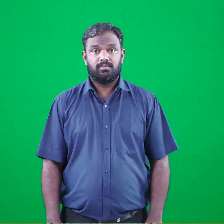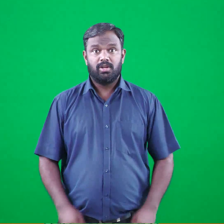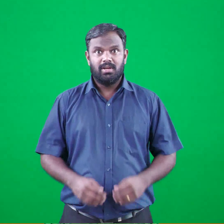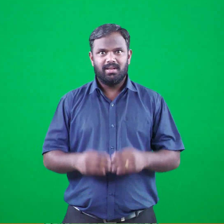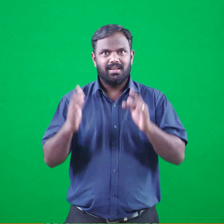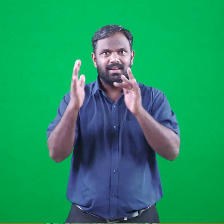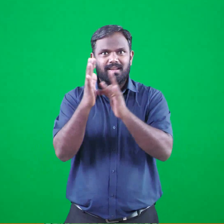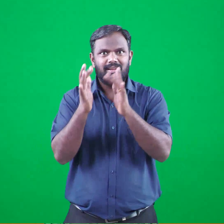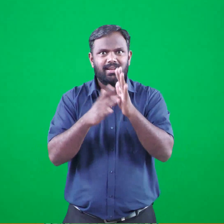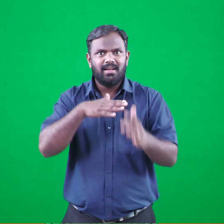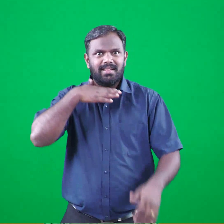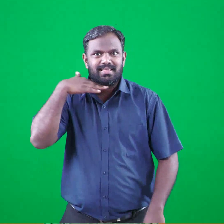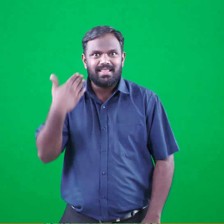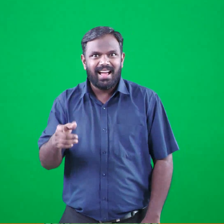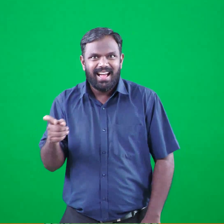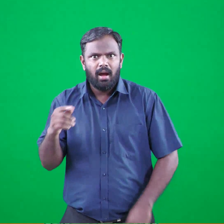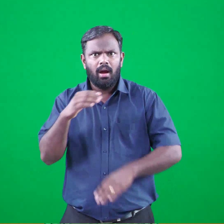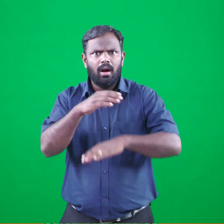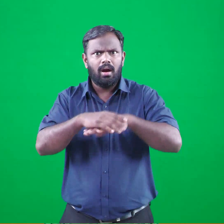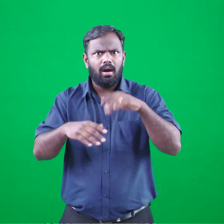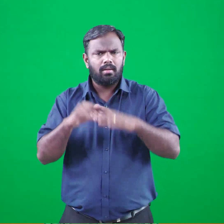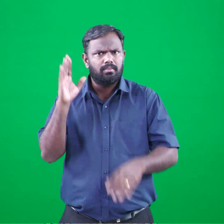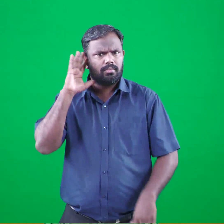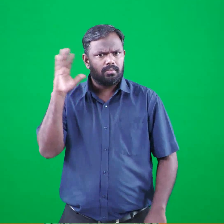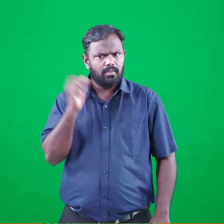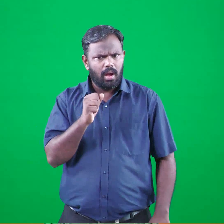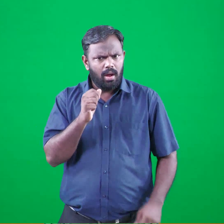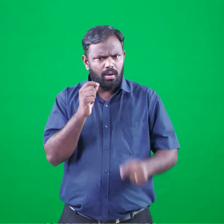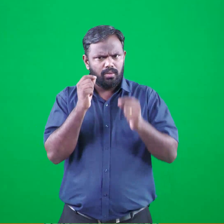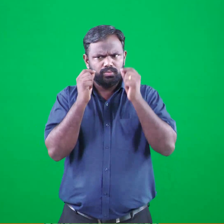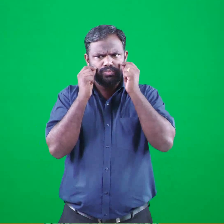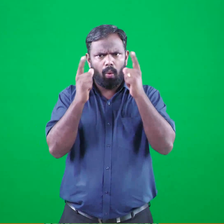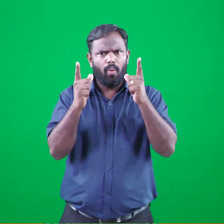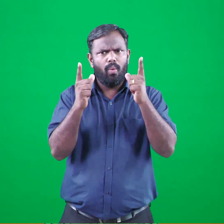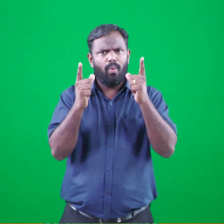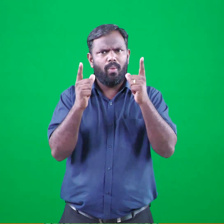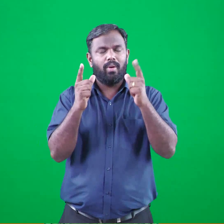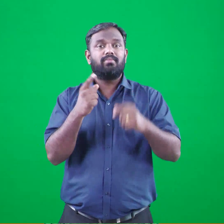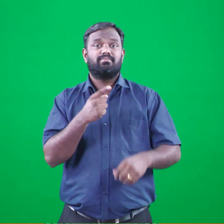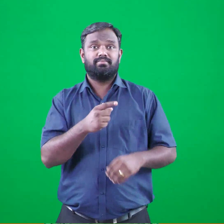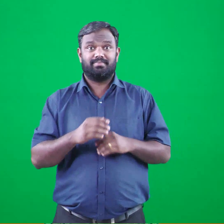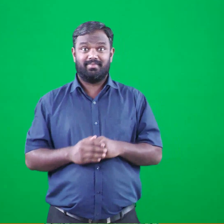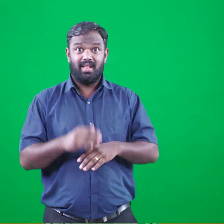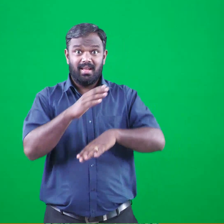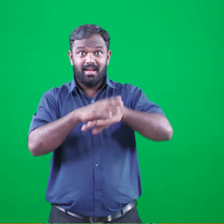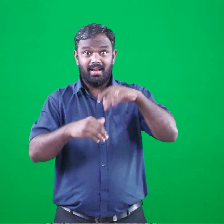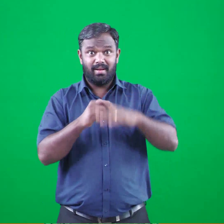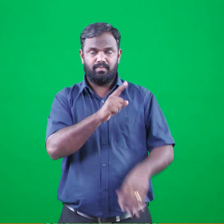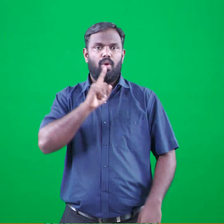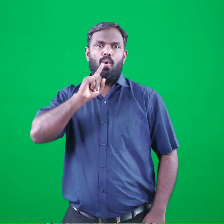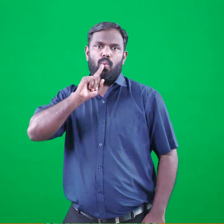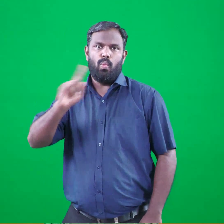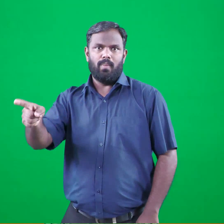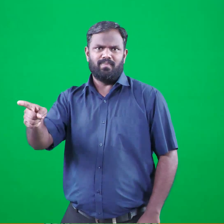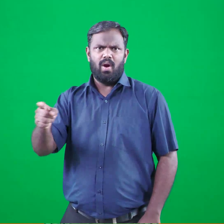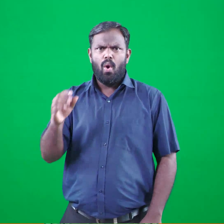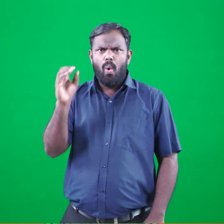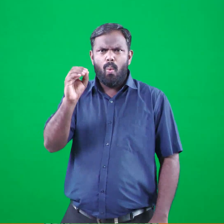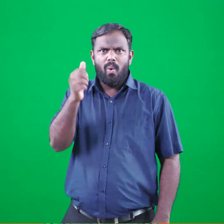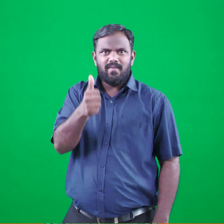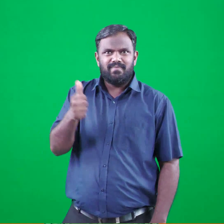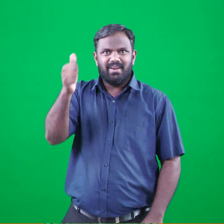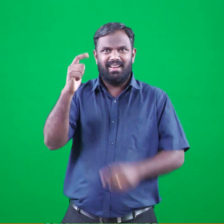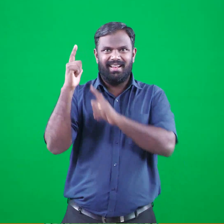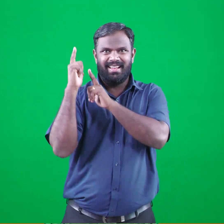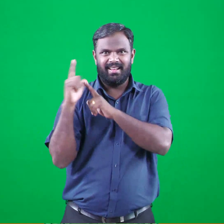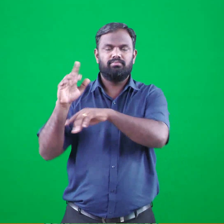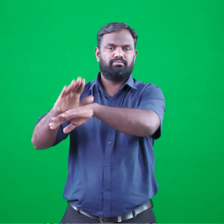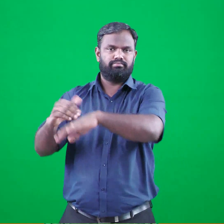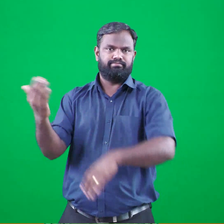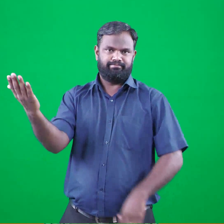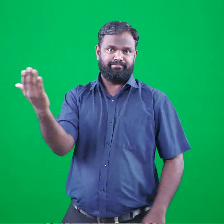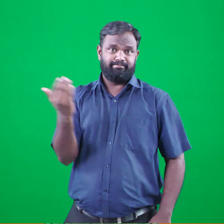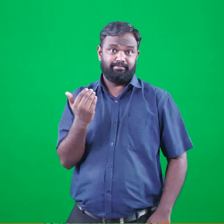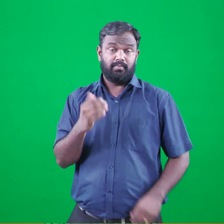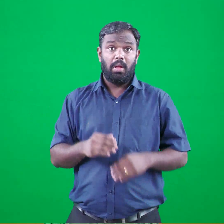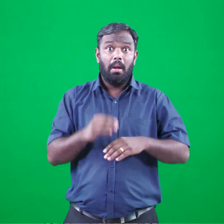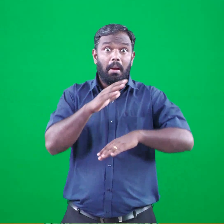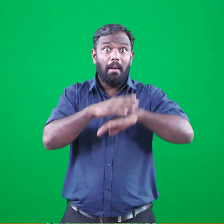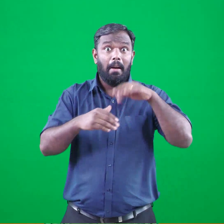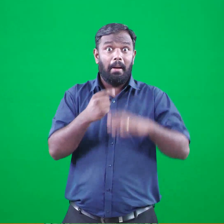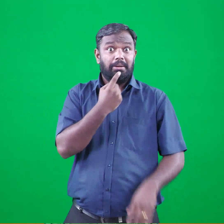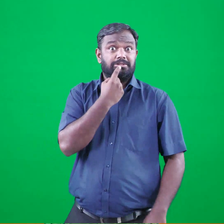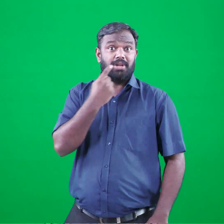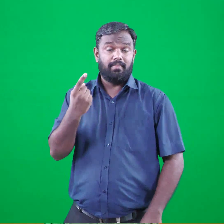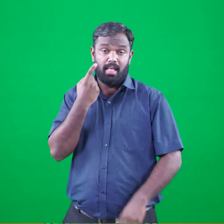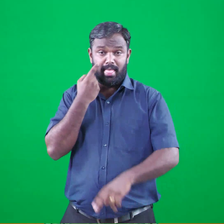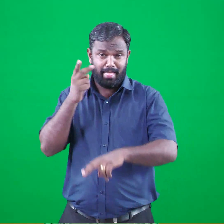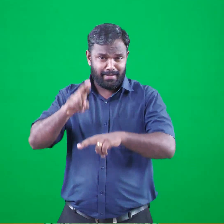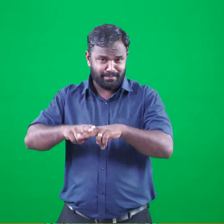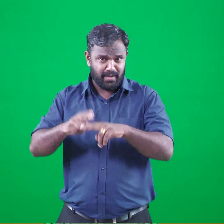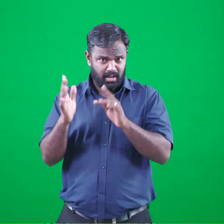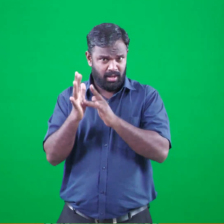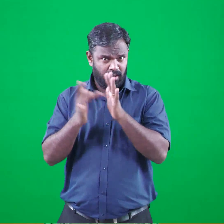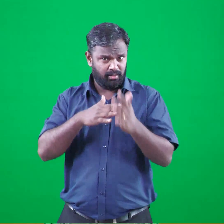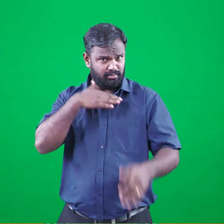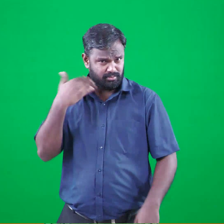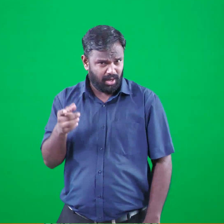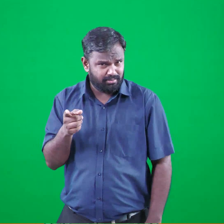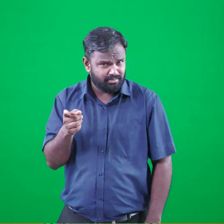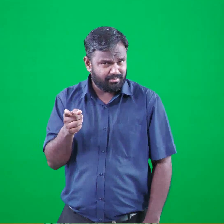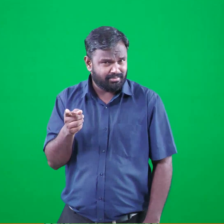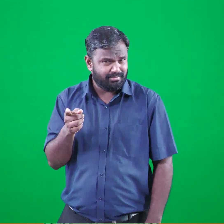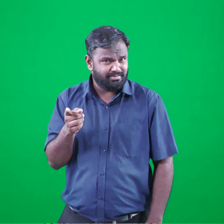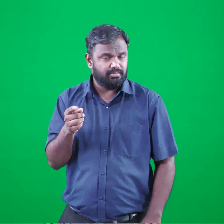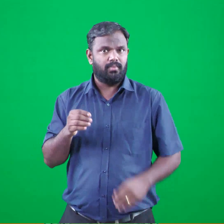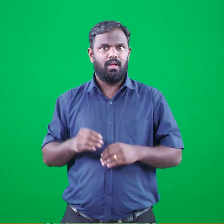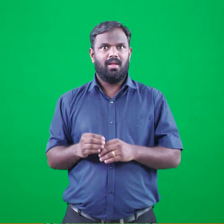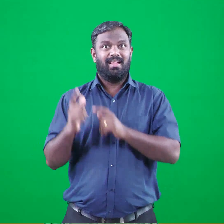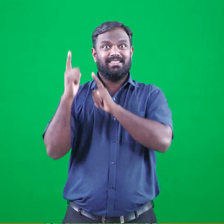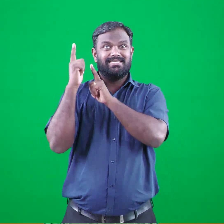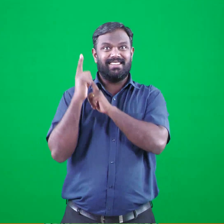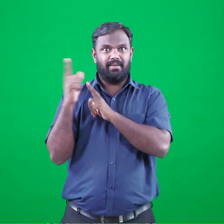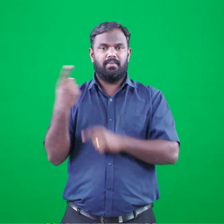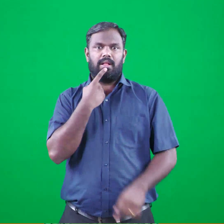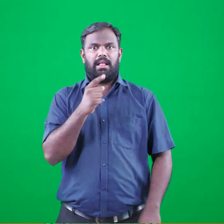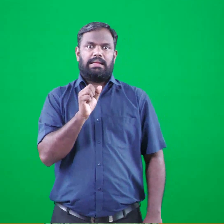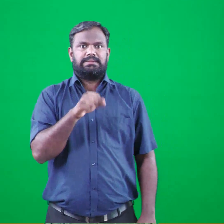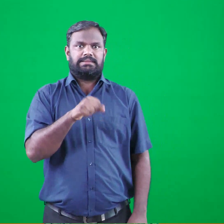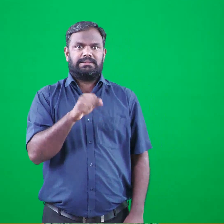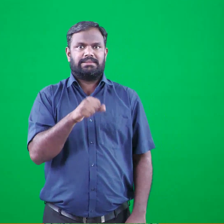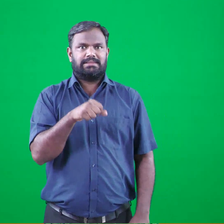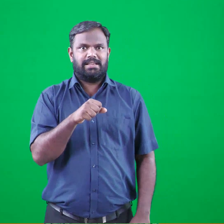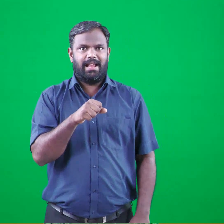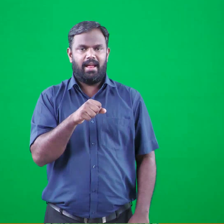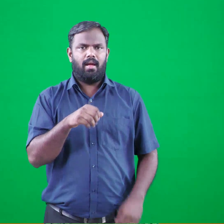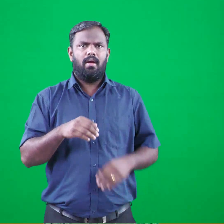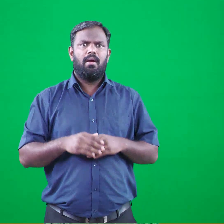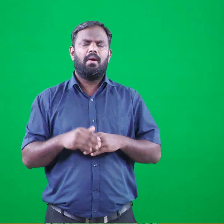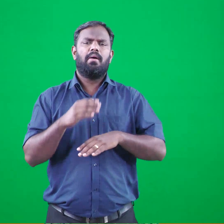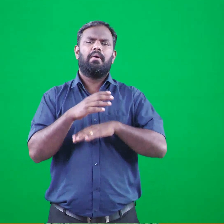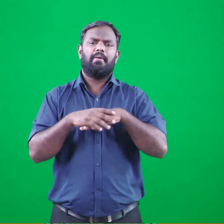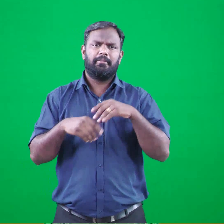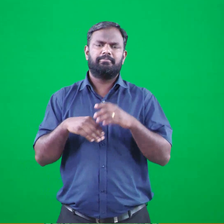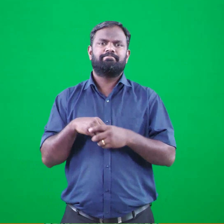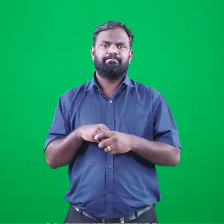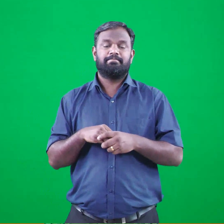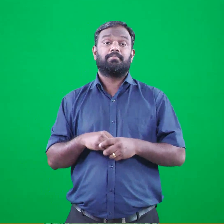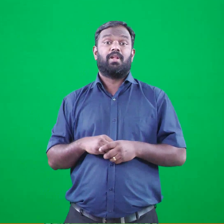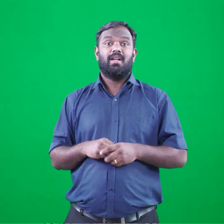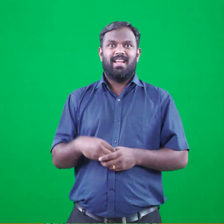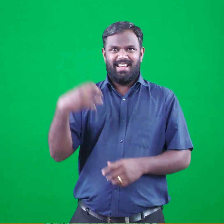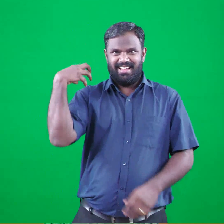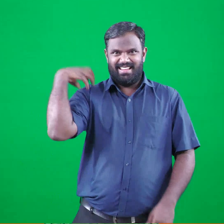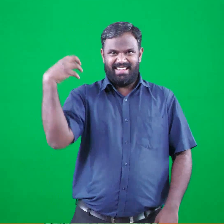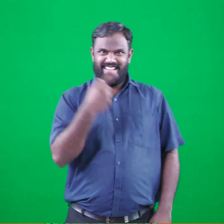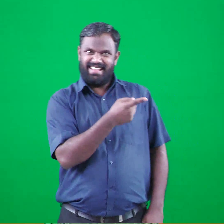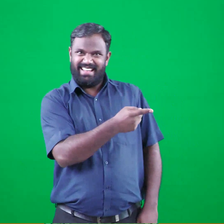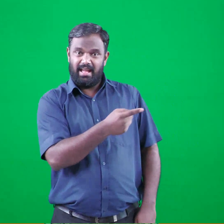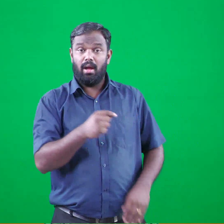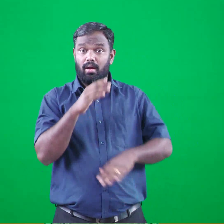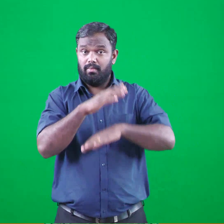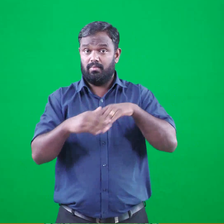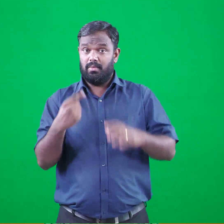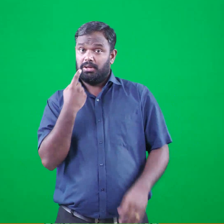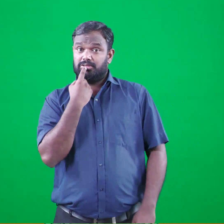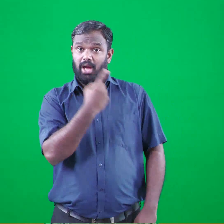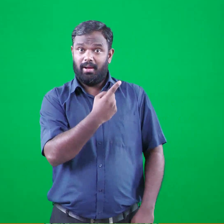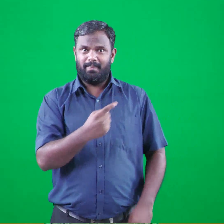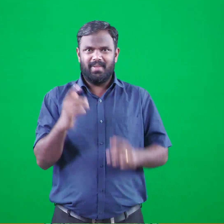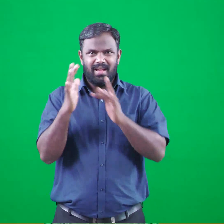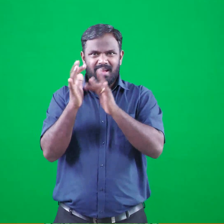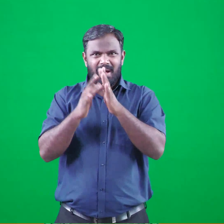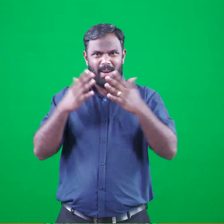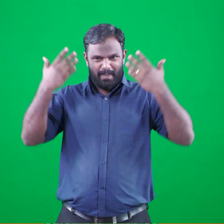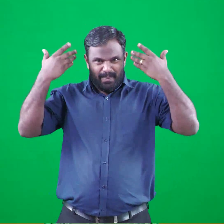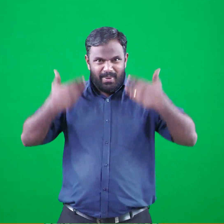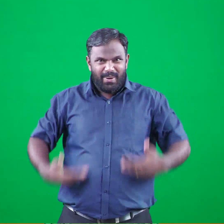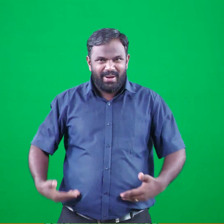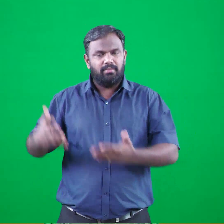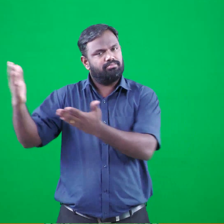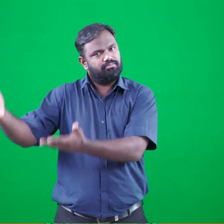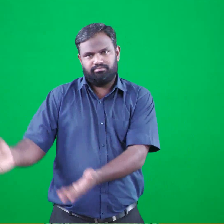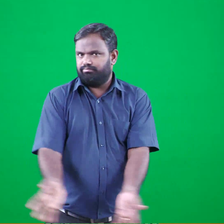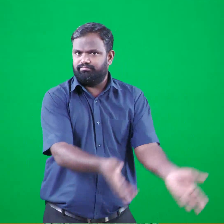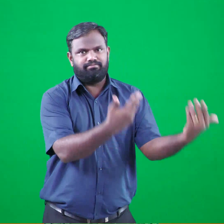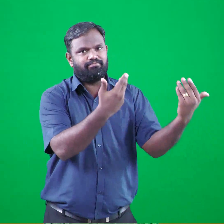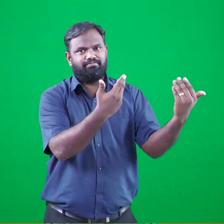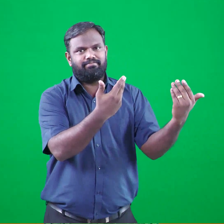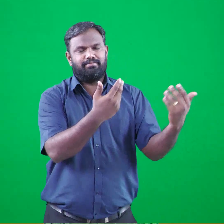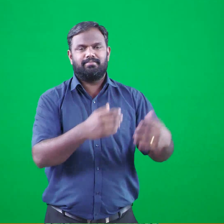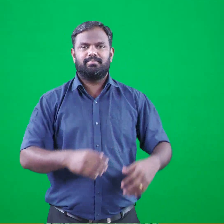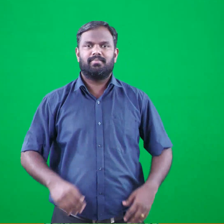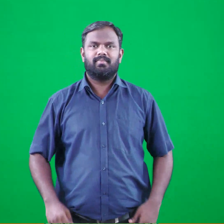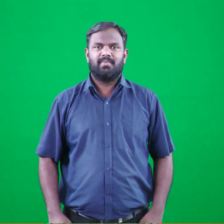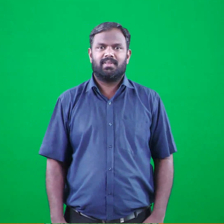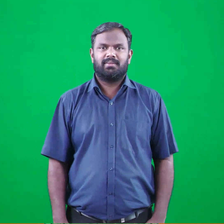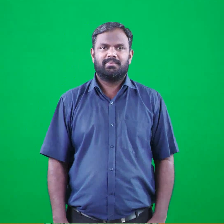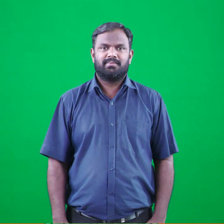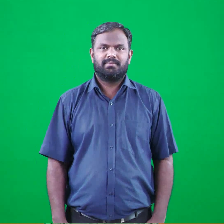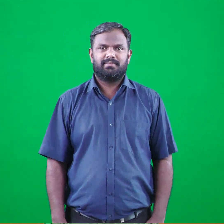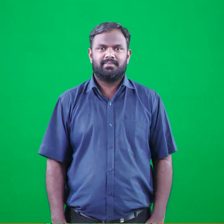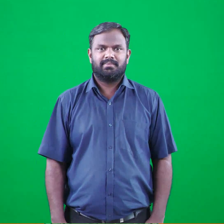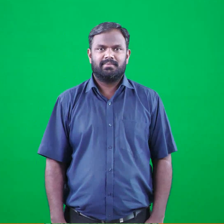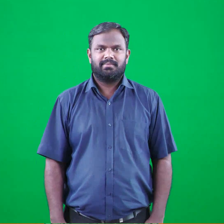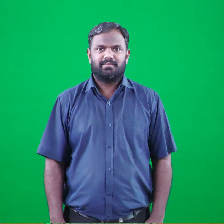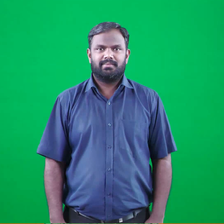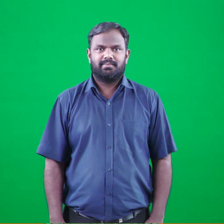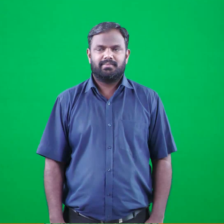Pilate was surprised to hear that Jesus was already dead, so he summoned the centurion to ask if this was so. When Pilate had confirmed it with the centurion, he granted the body to Joseph.